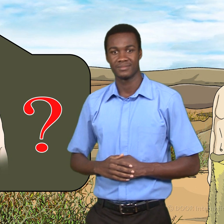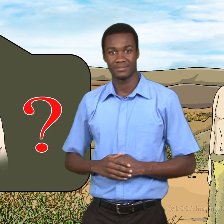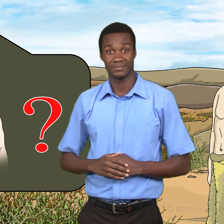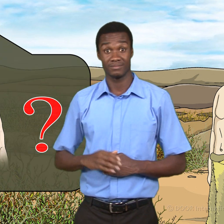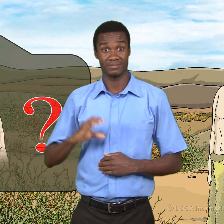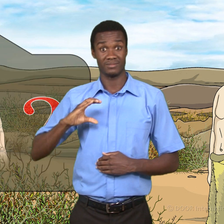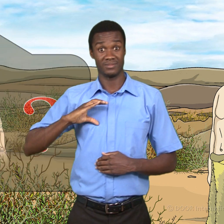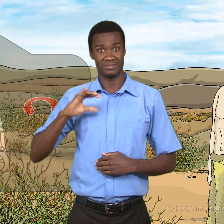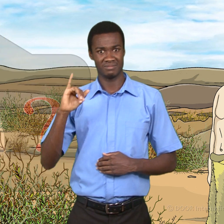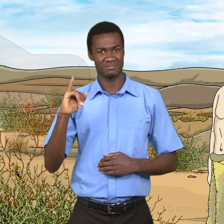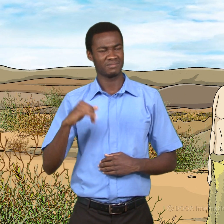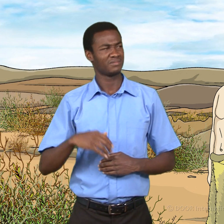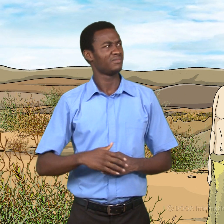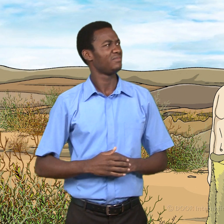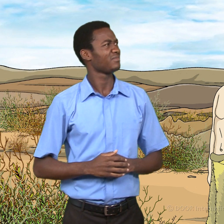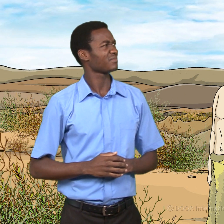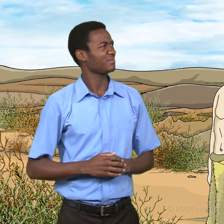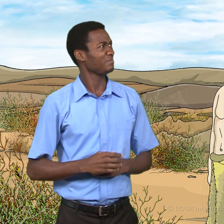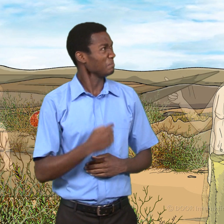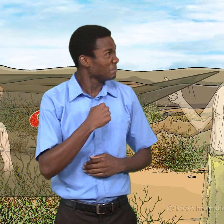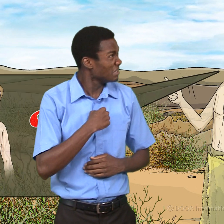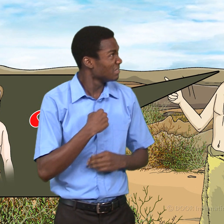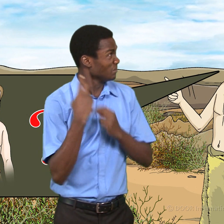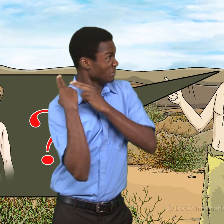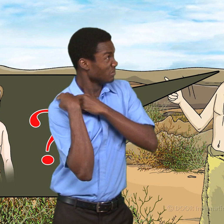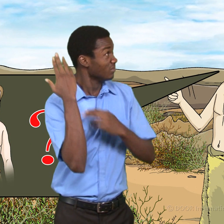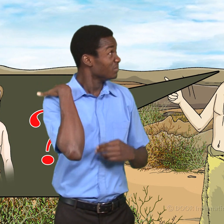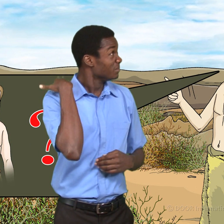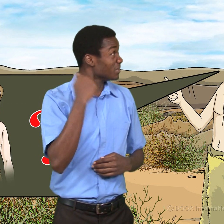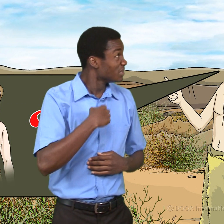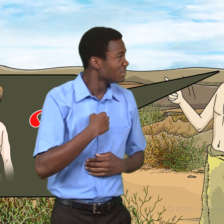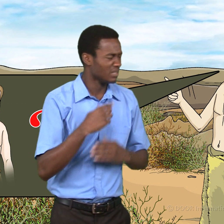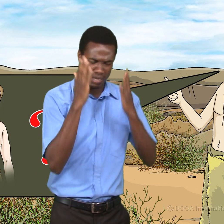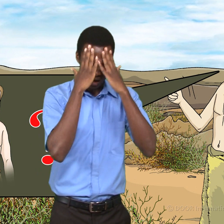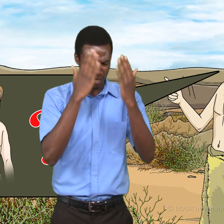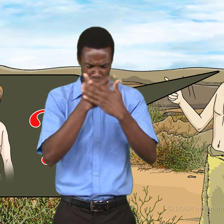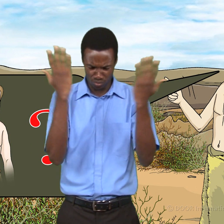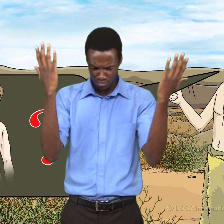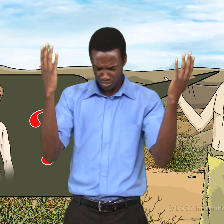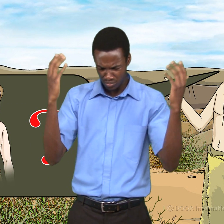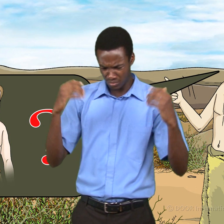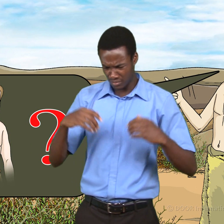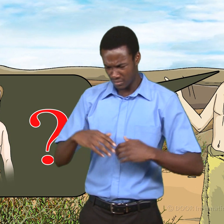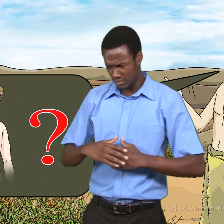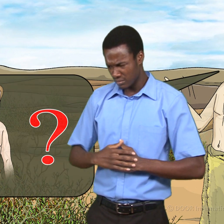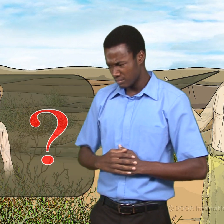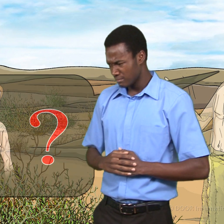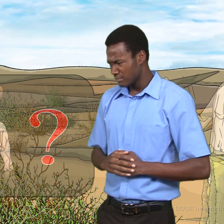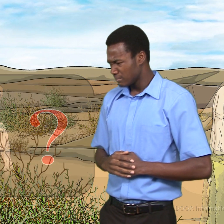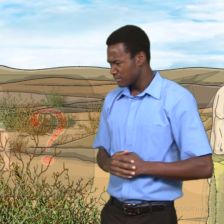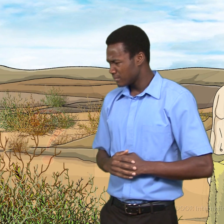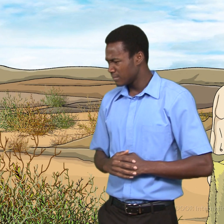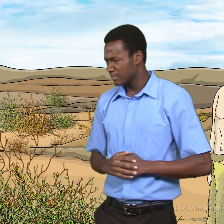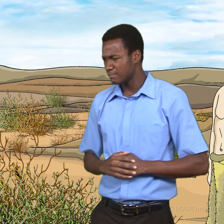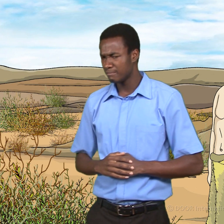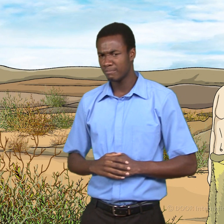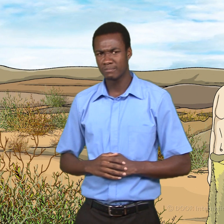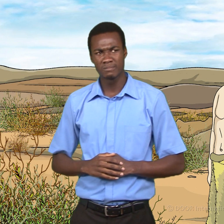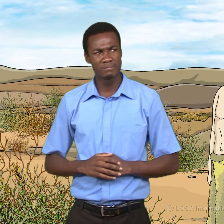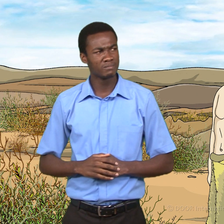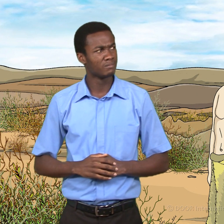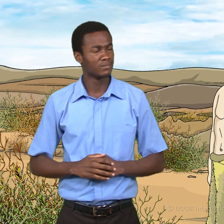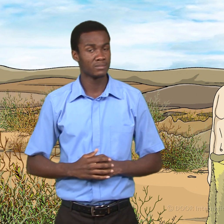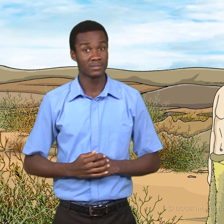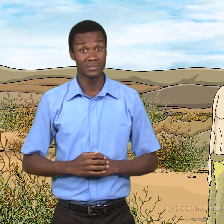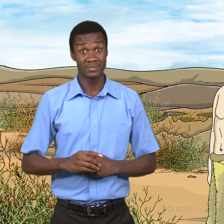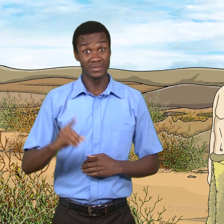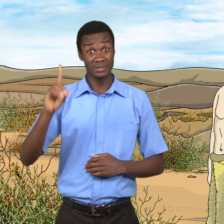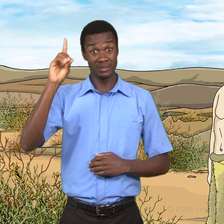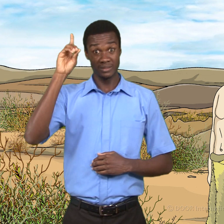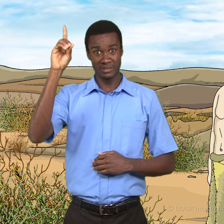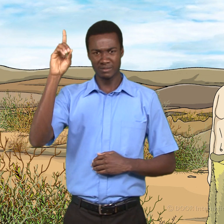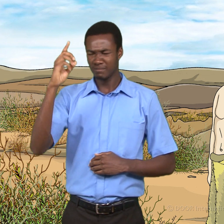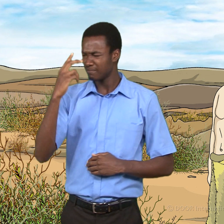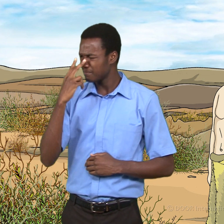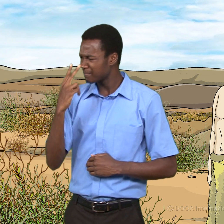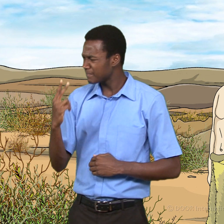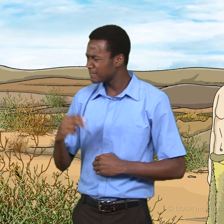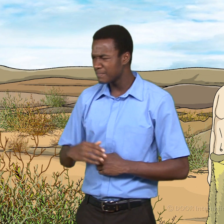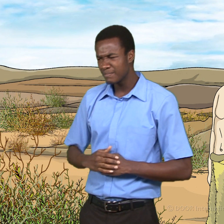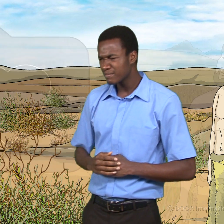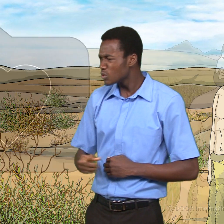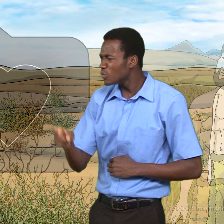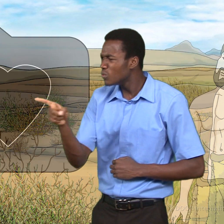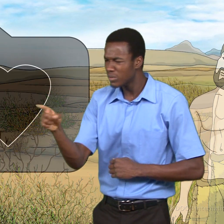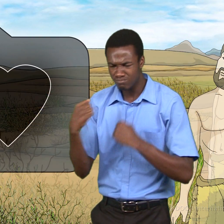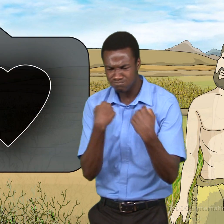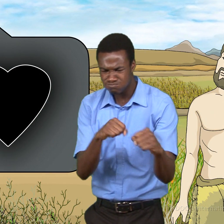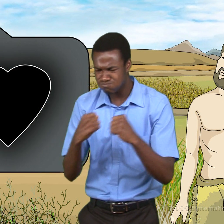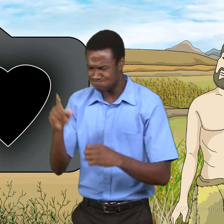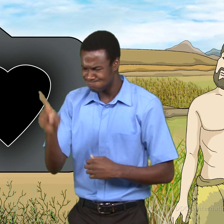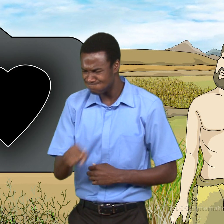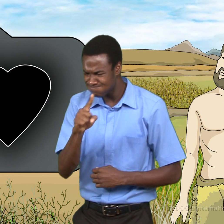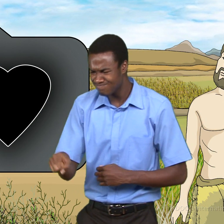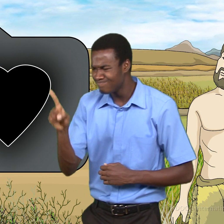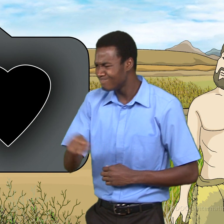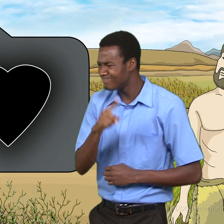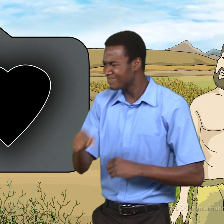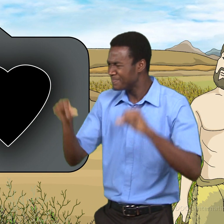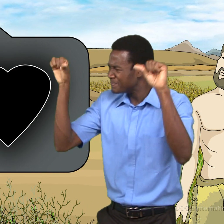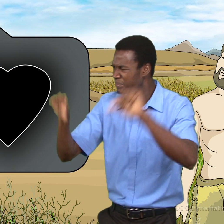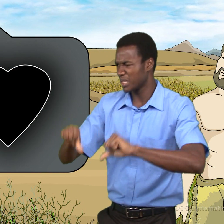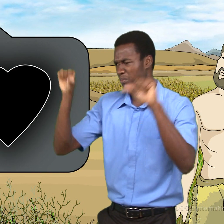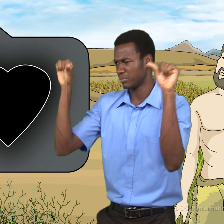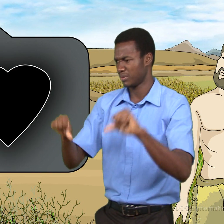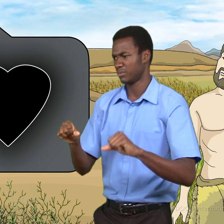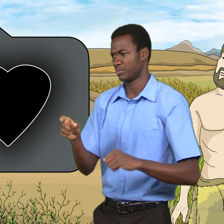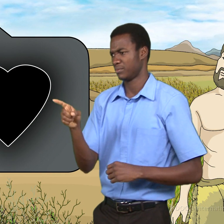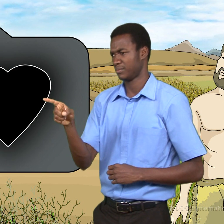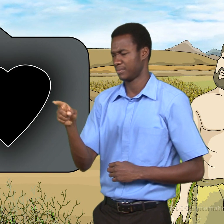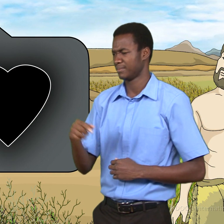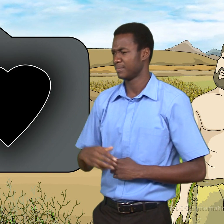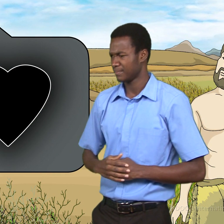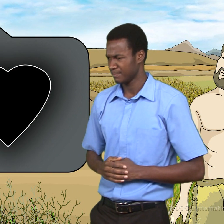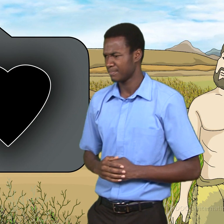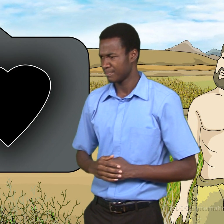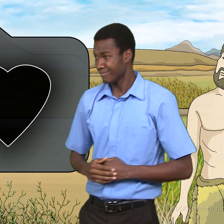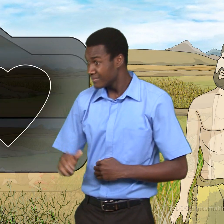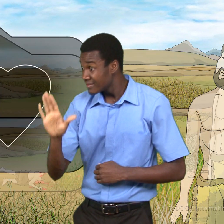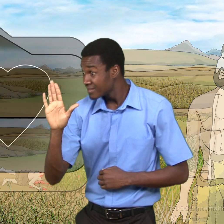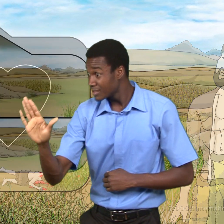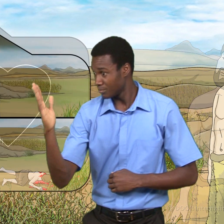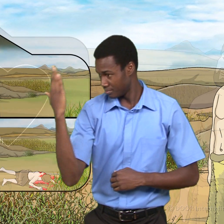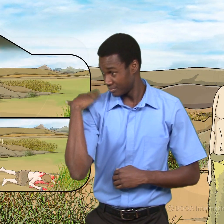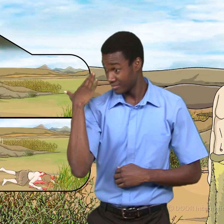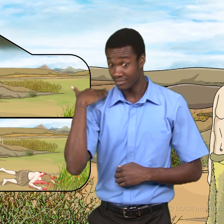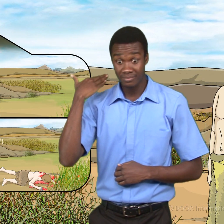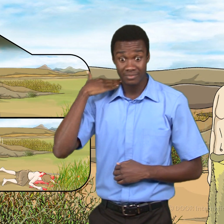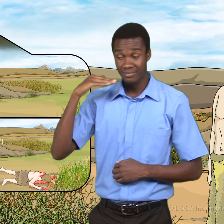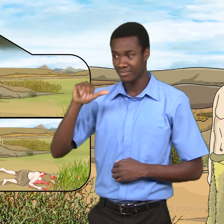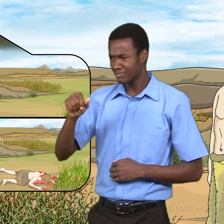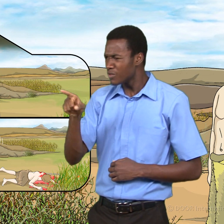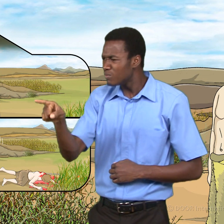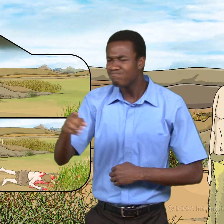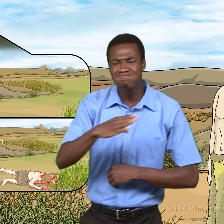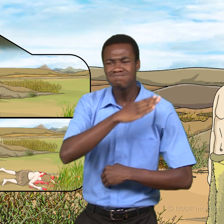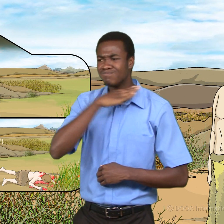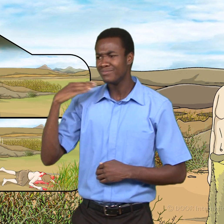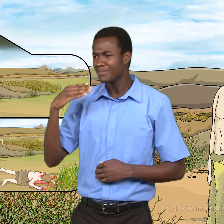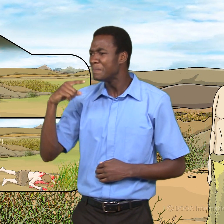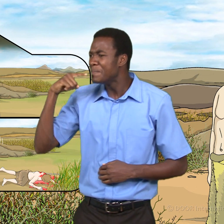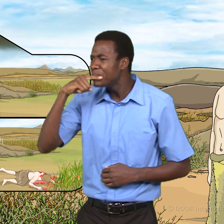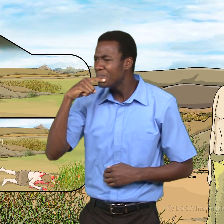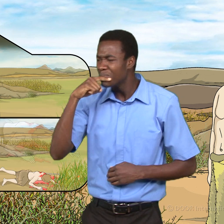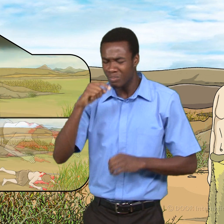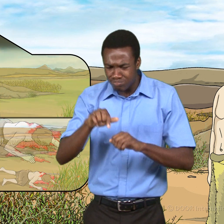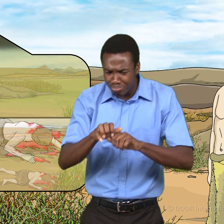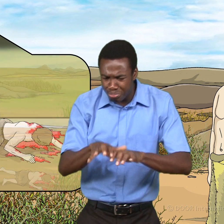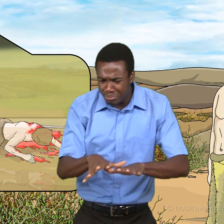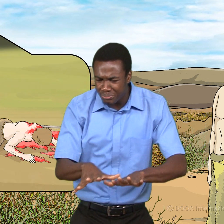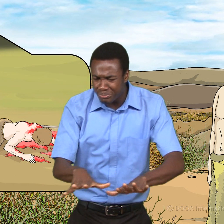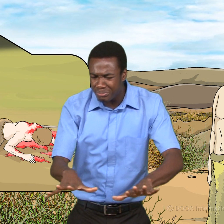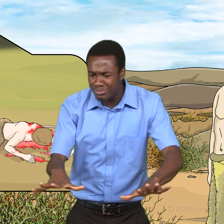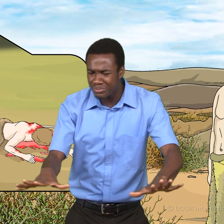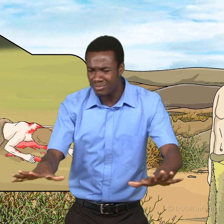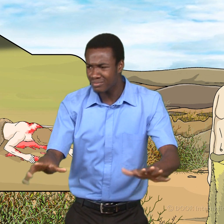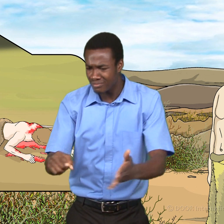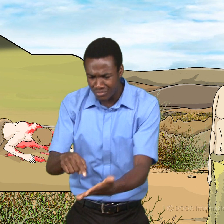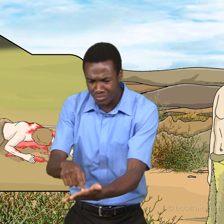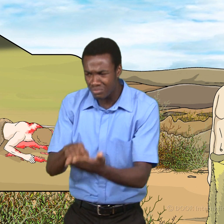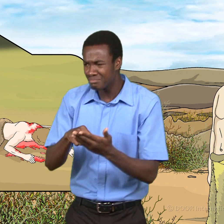“I do not know!” he answered. “Am I my brother’s keeper?” “What have you done?” replied the LORD. “The voice of your brother’s blood cries out to Me from the ground.